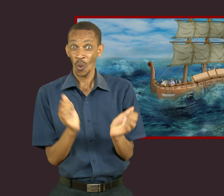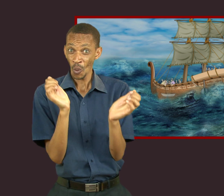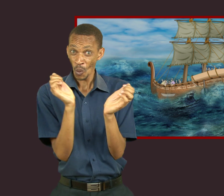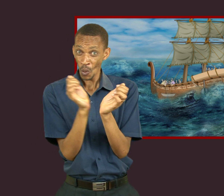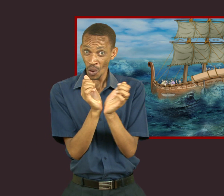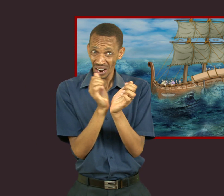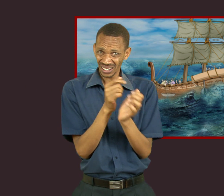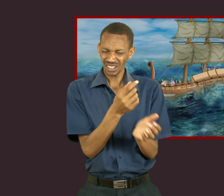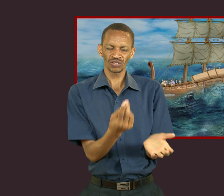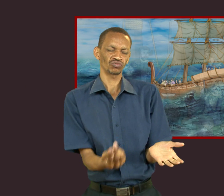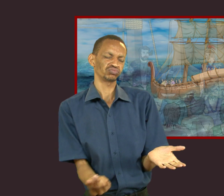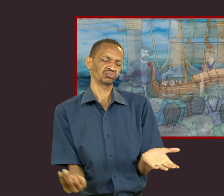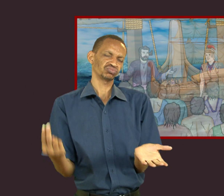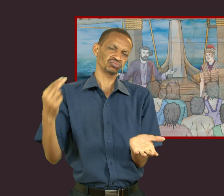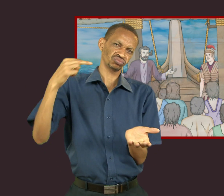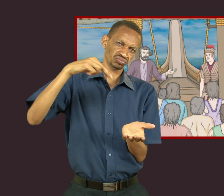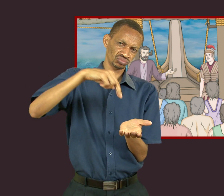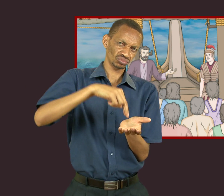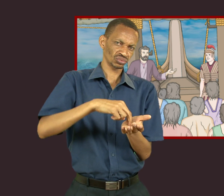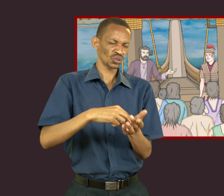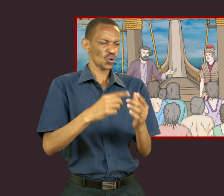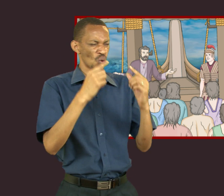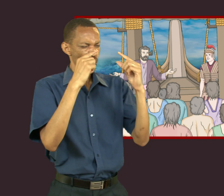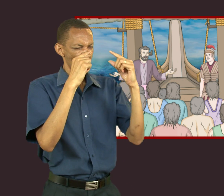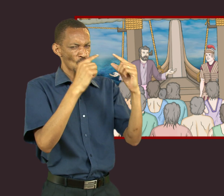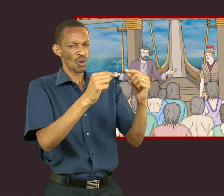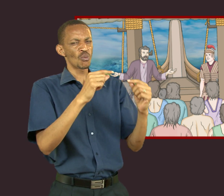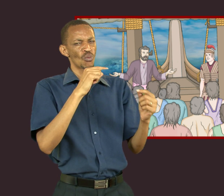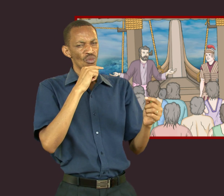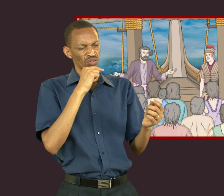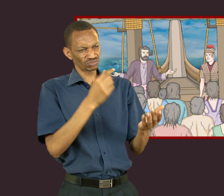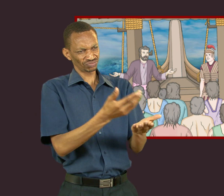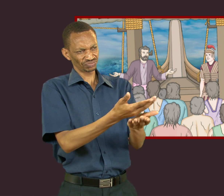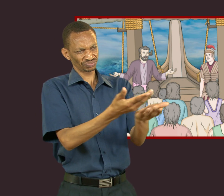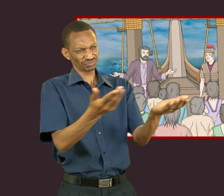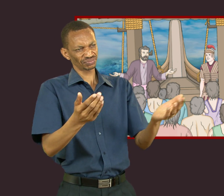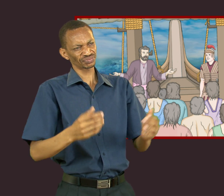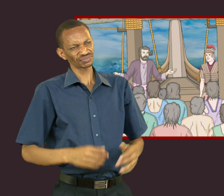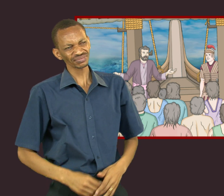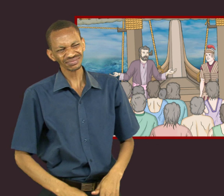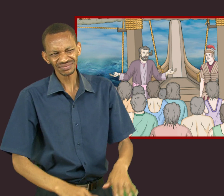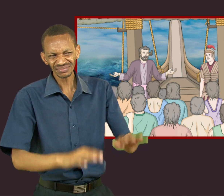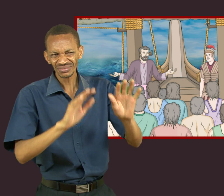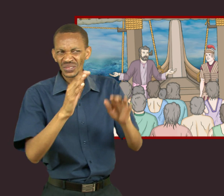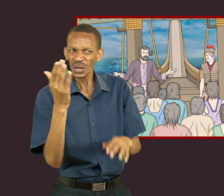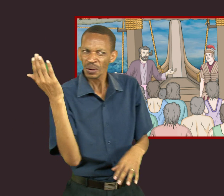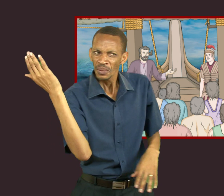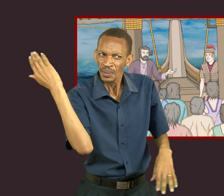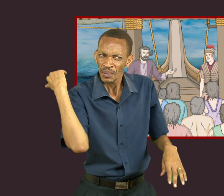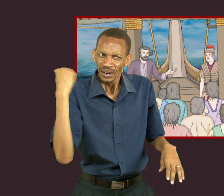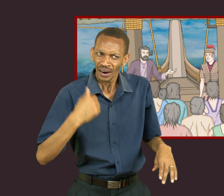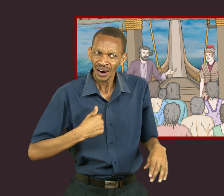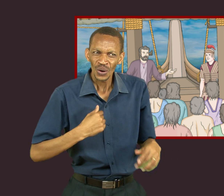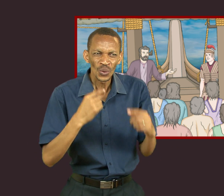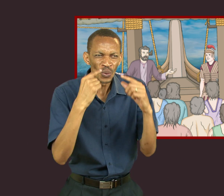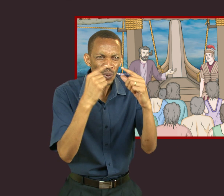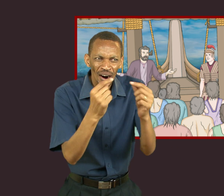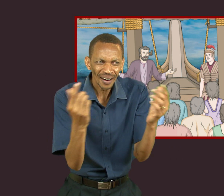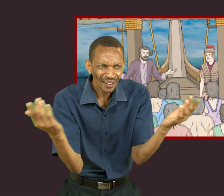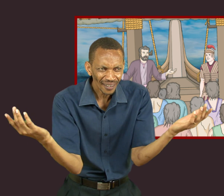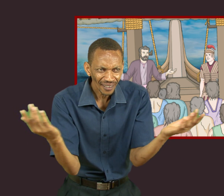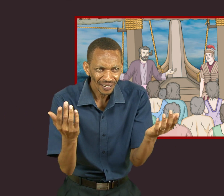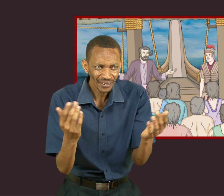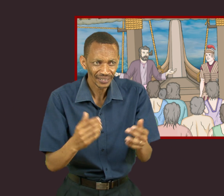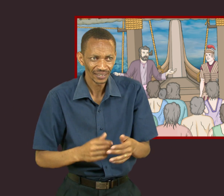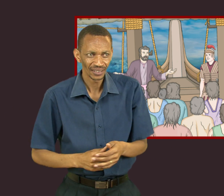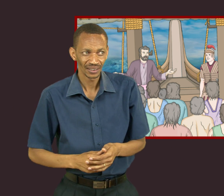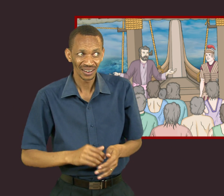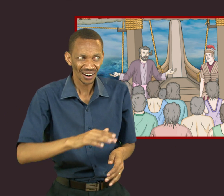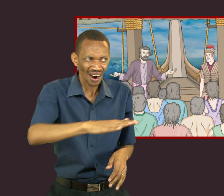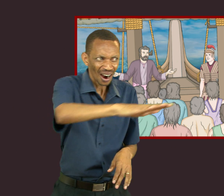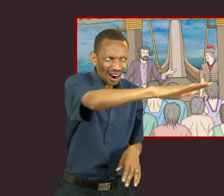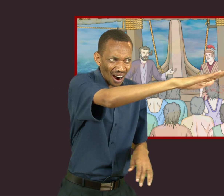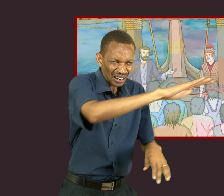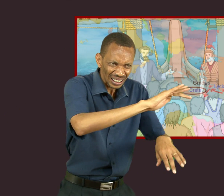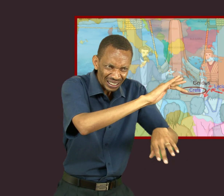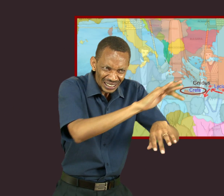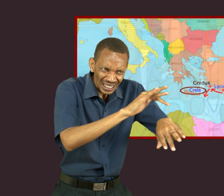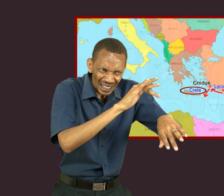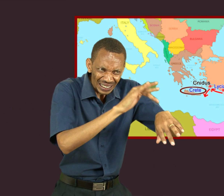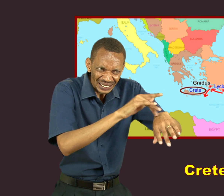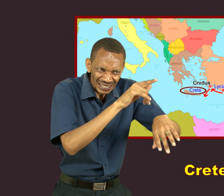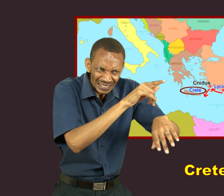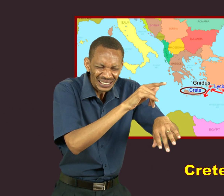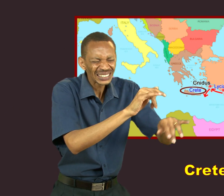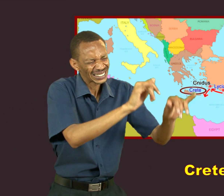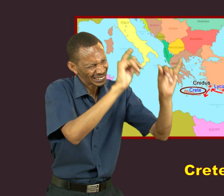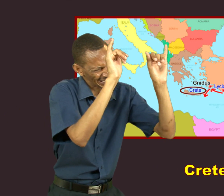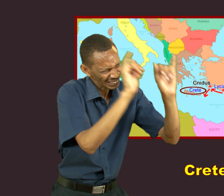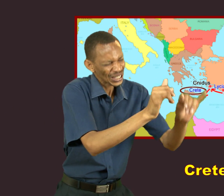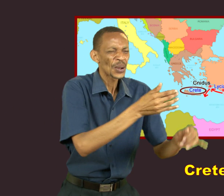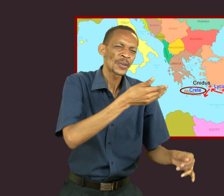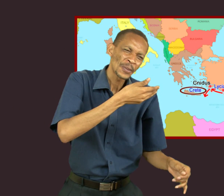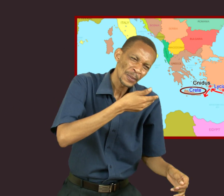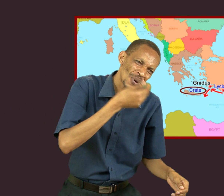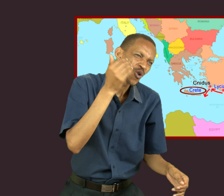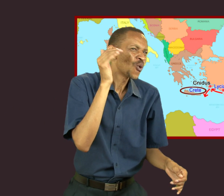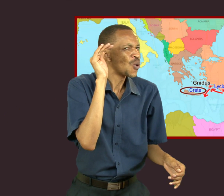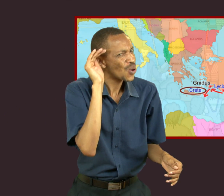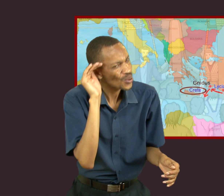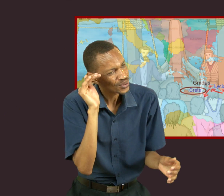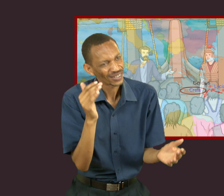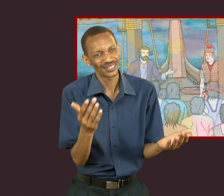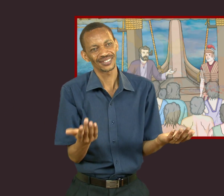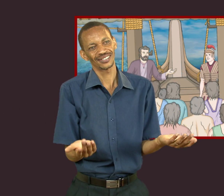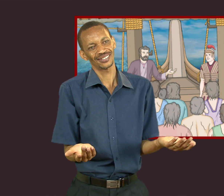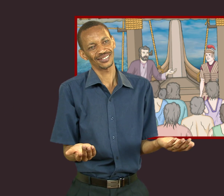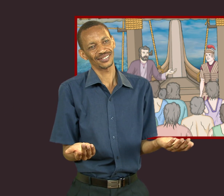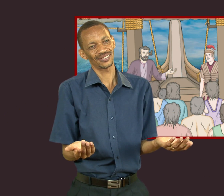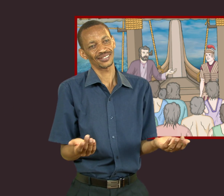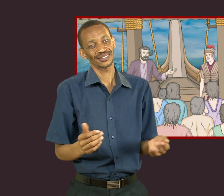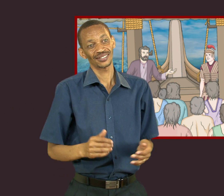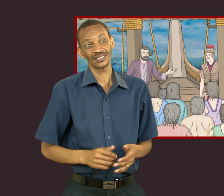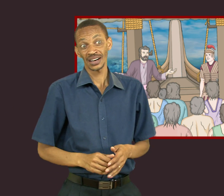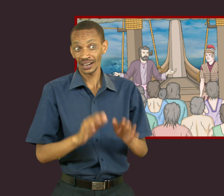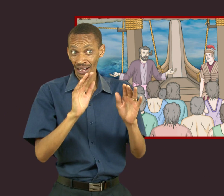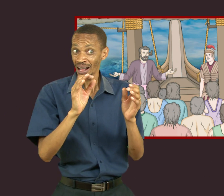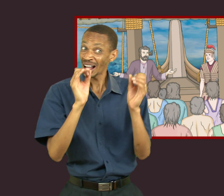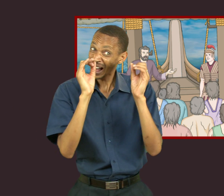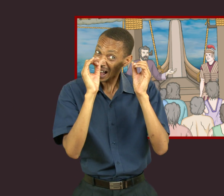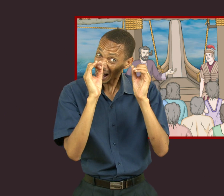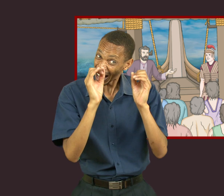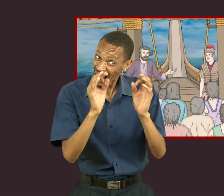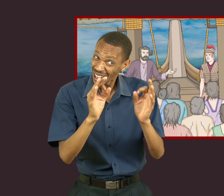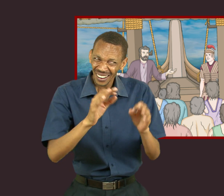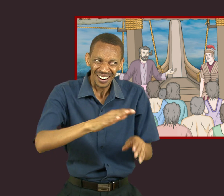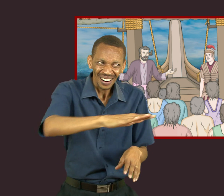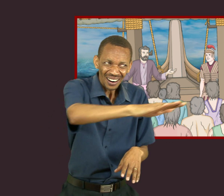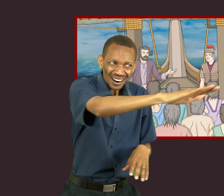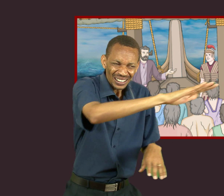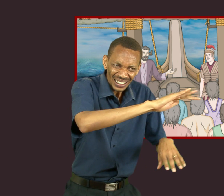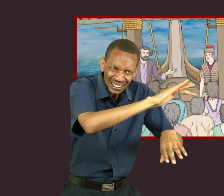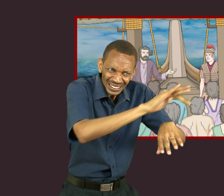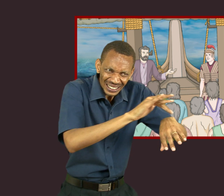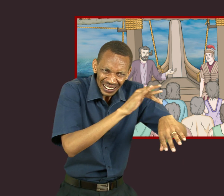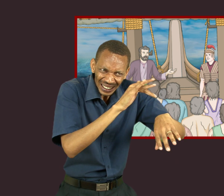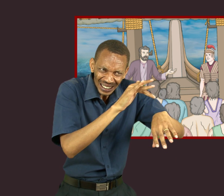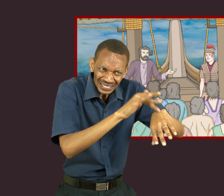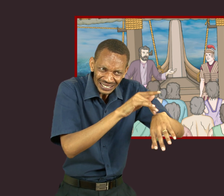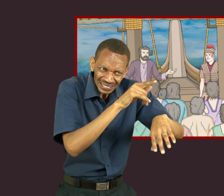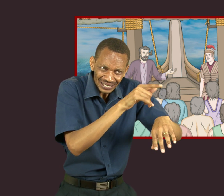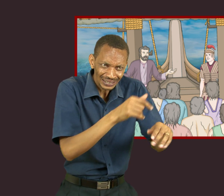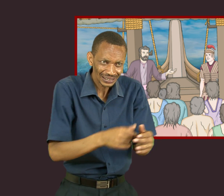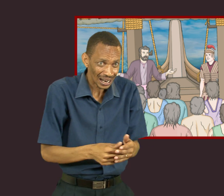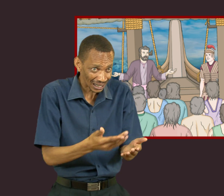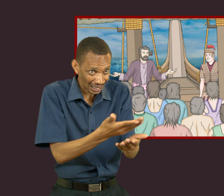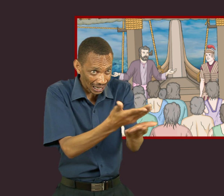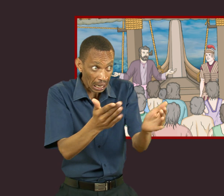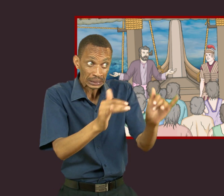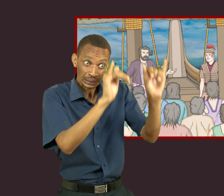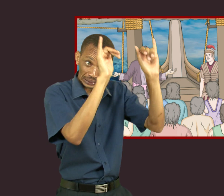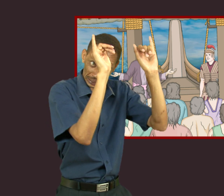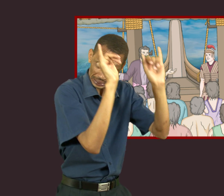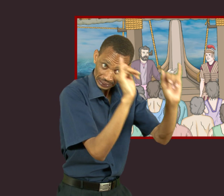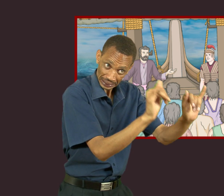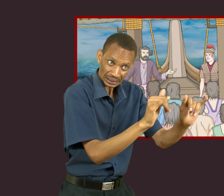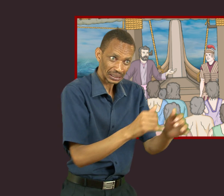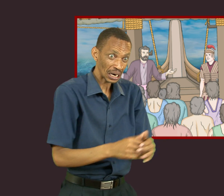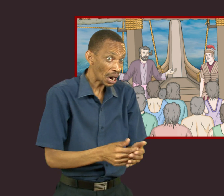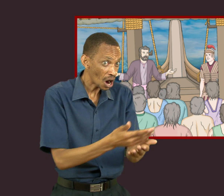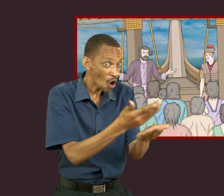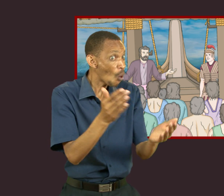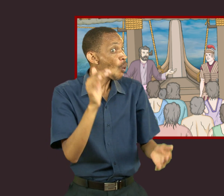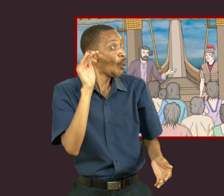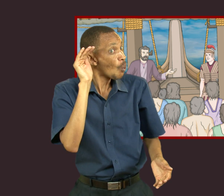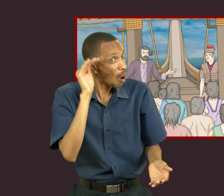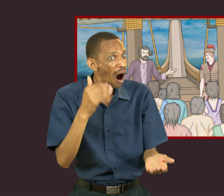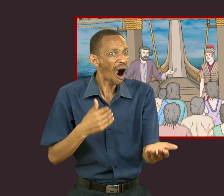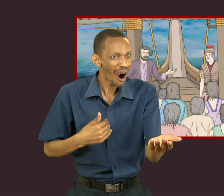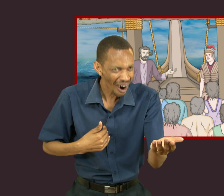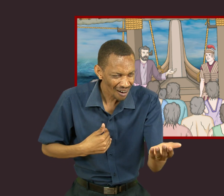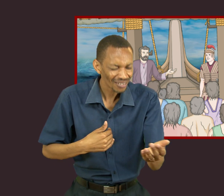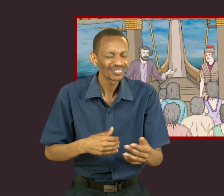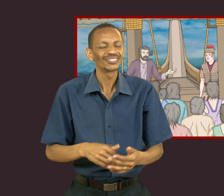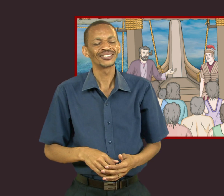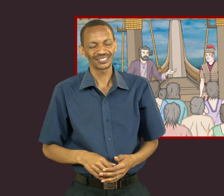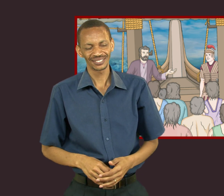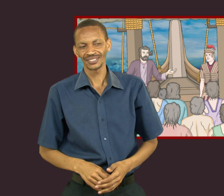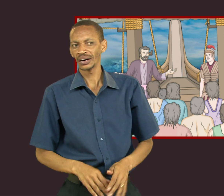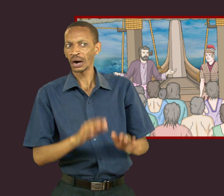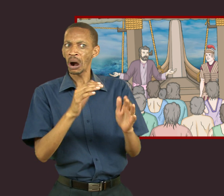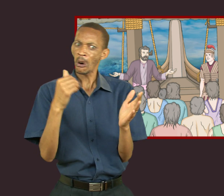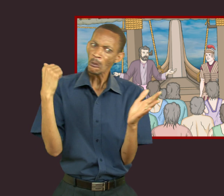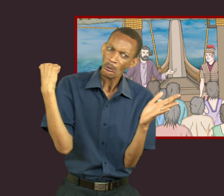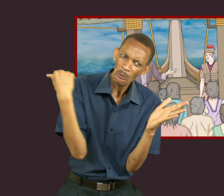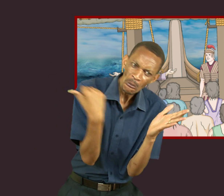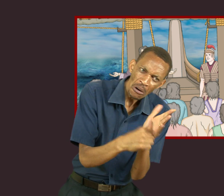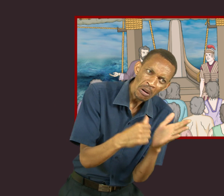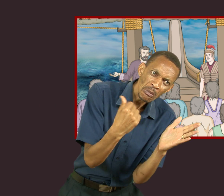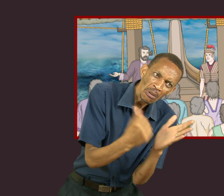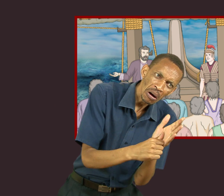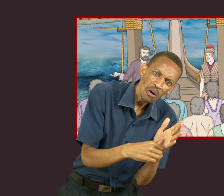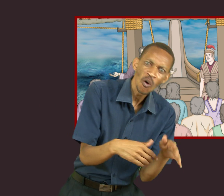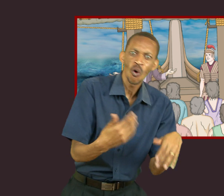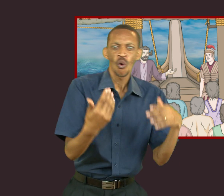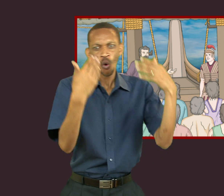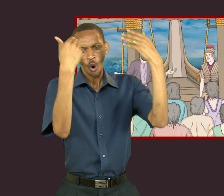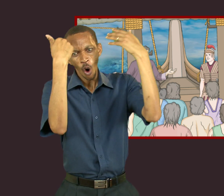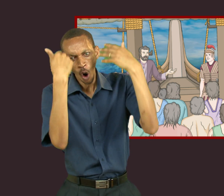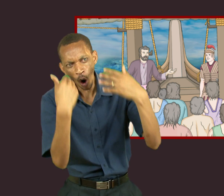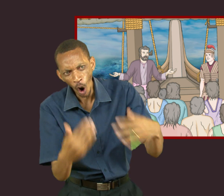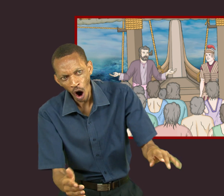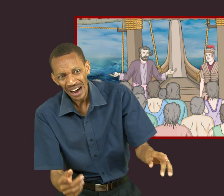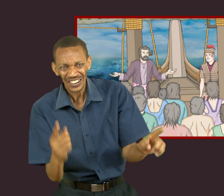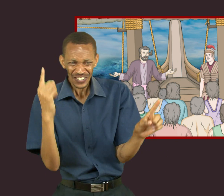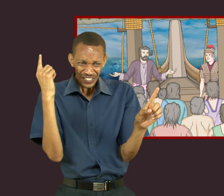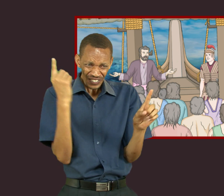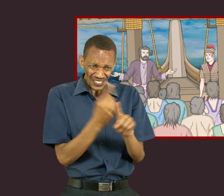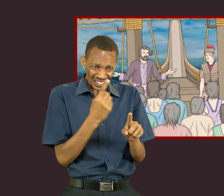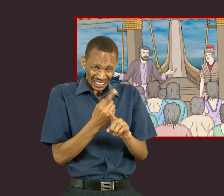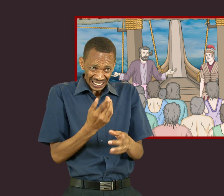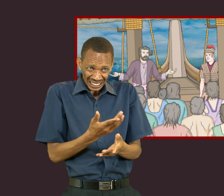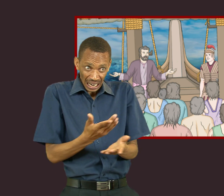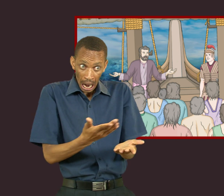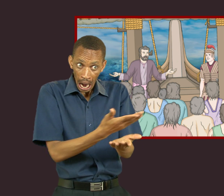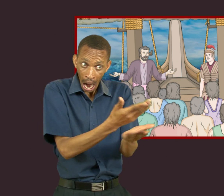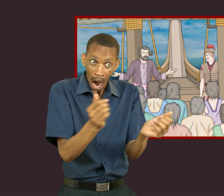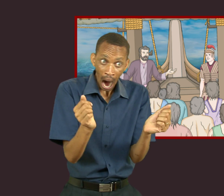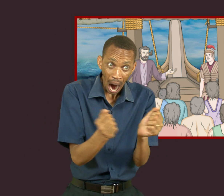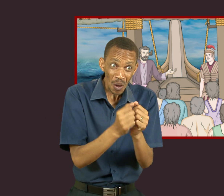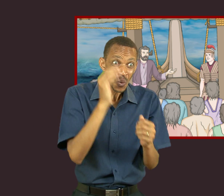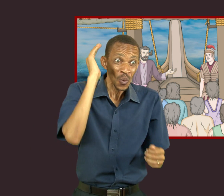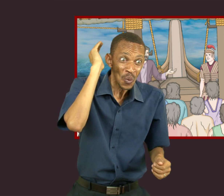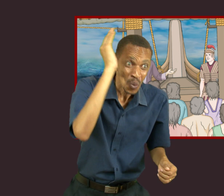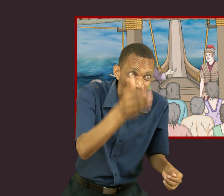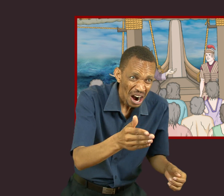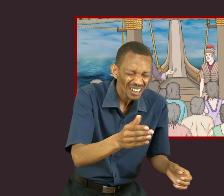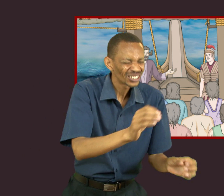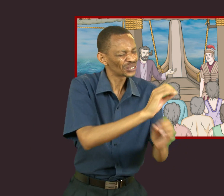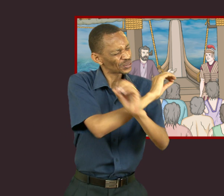After the men had gone a long time without food, Paul stood up among them and said, “Men, you should have followed my advice not to sail from Crete.